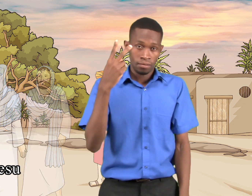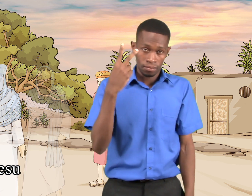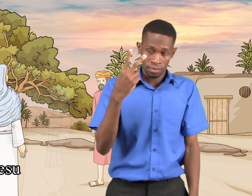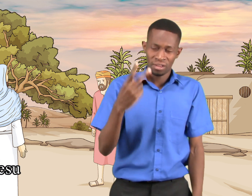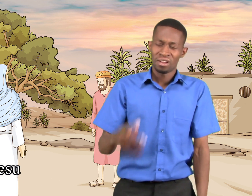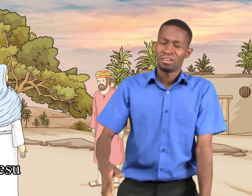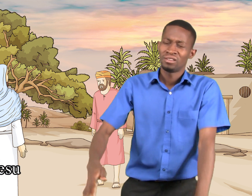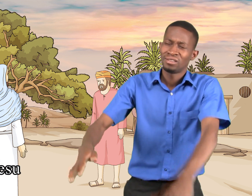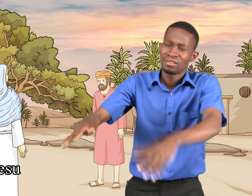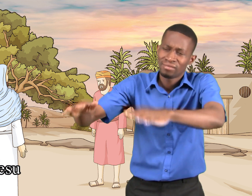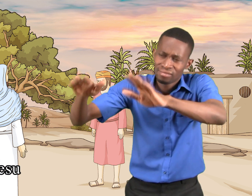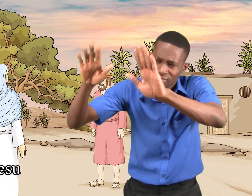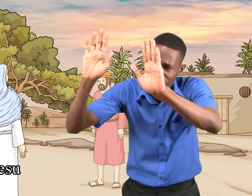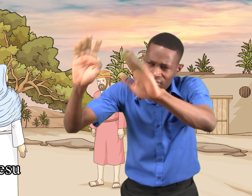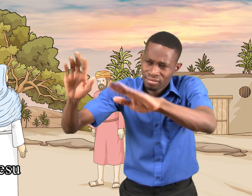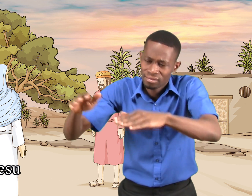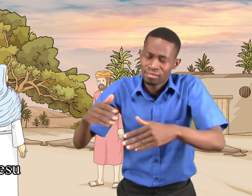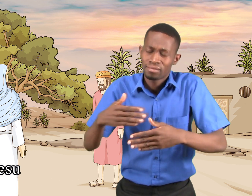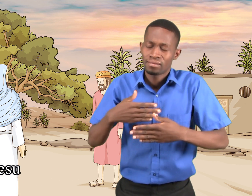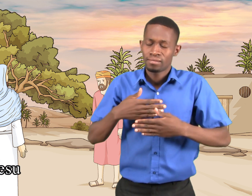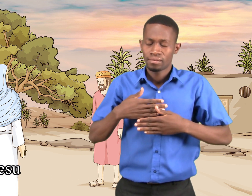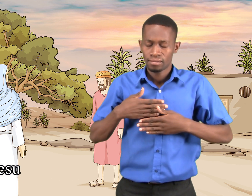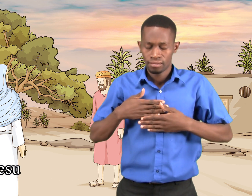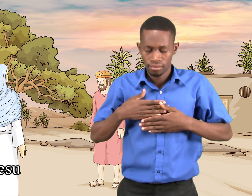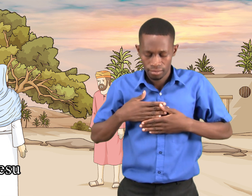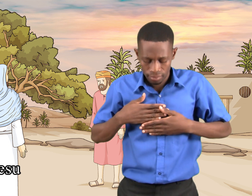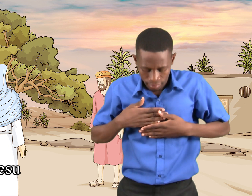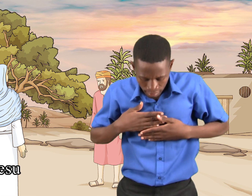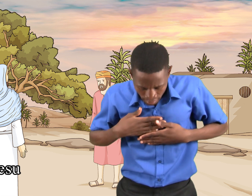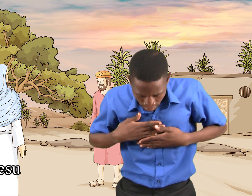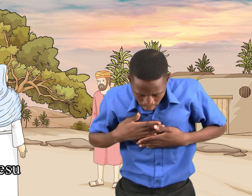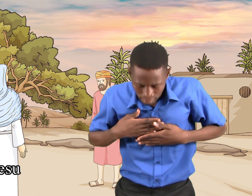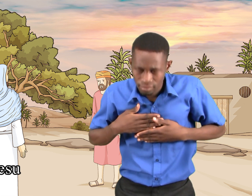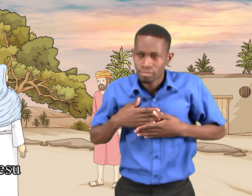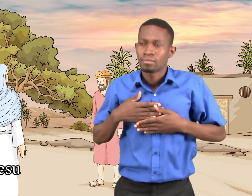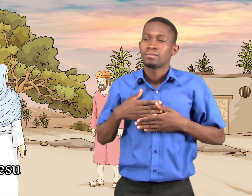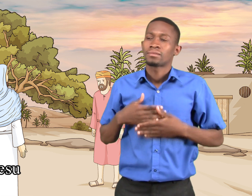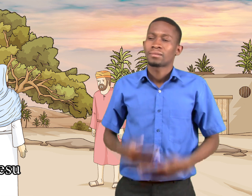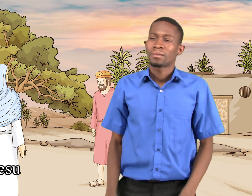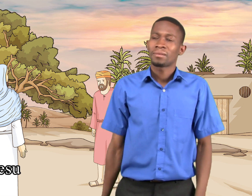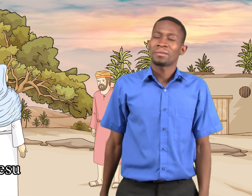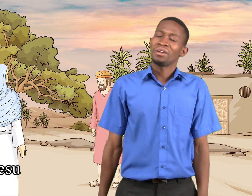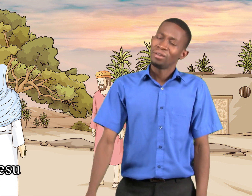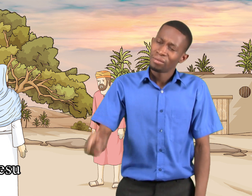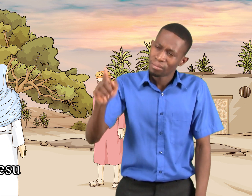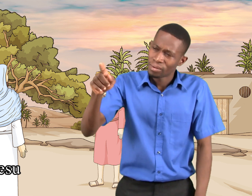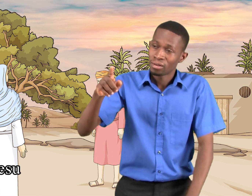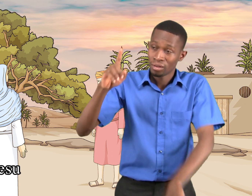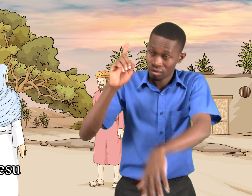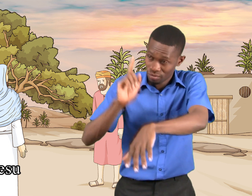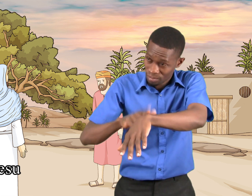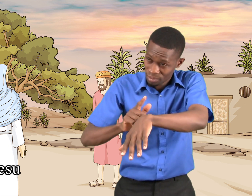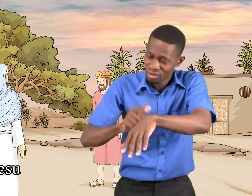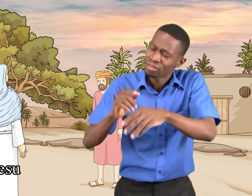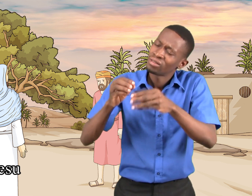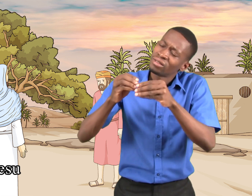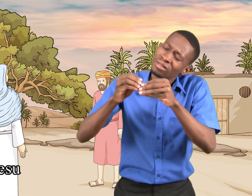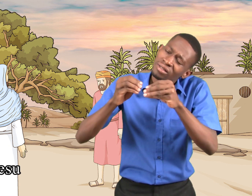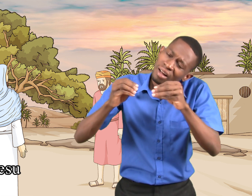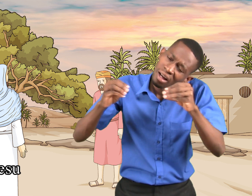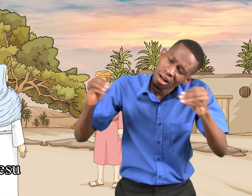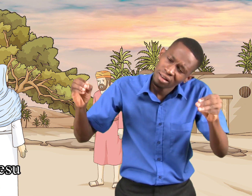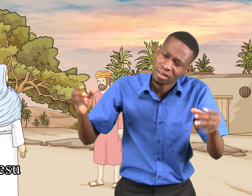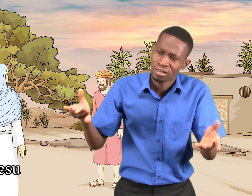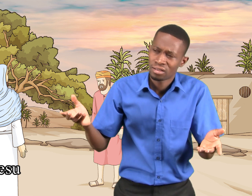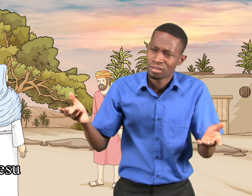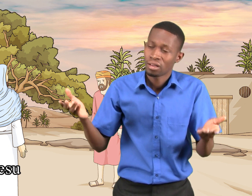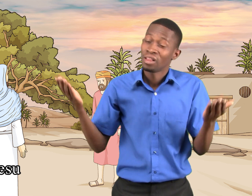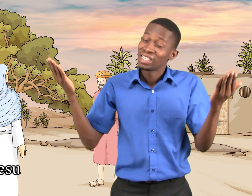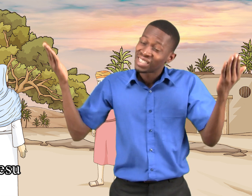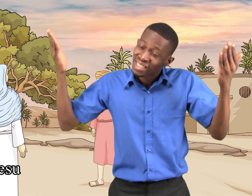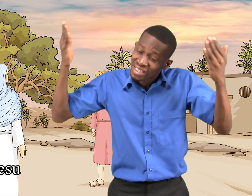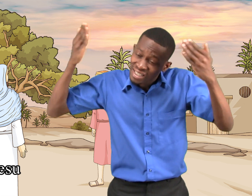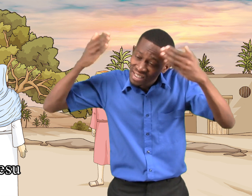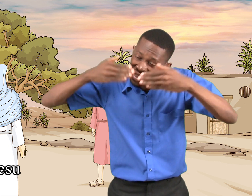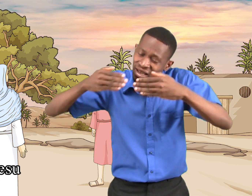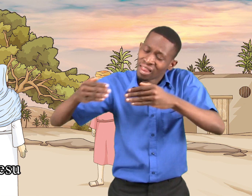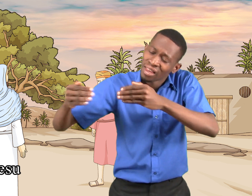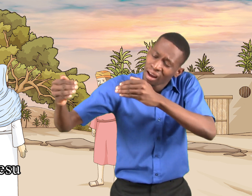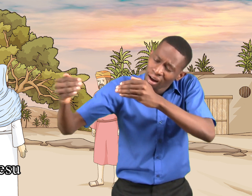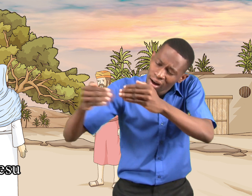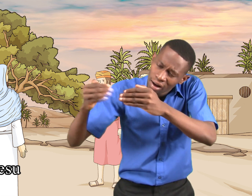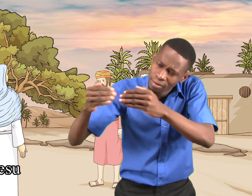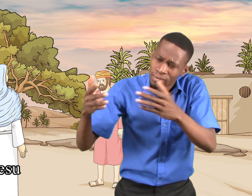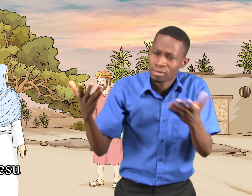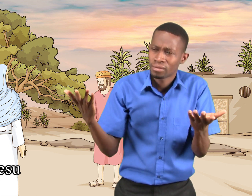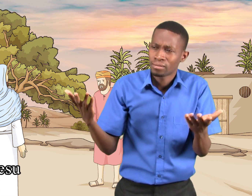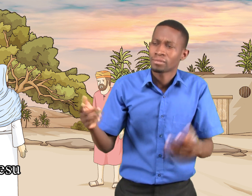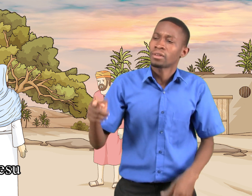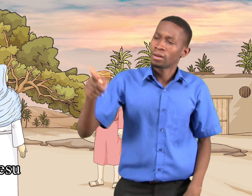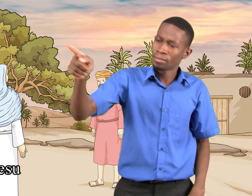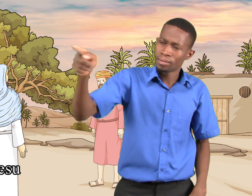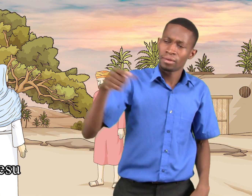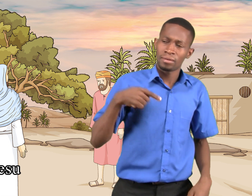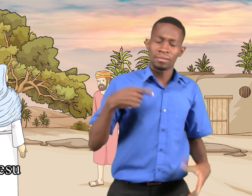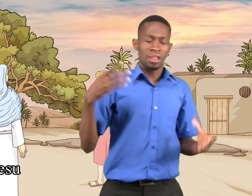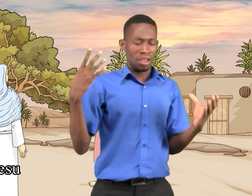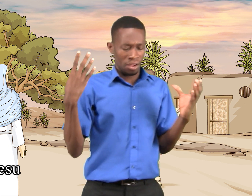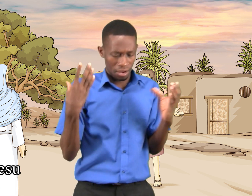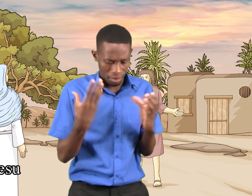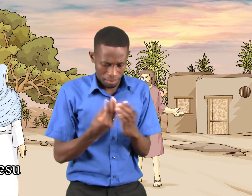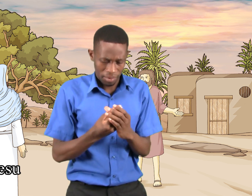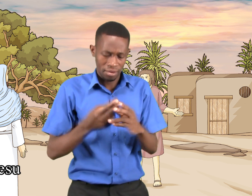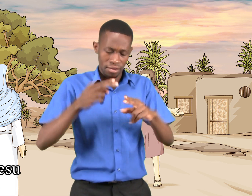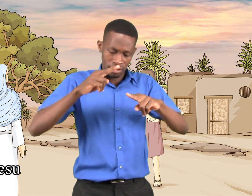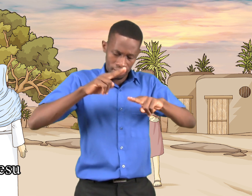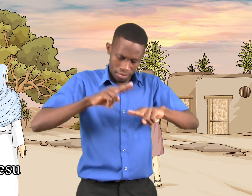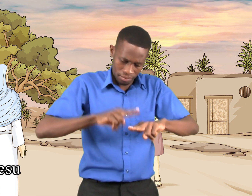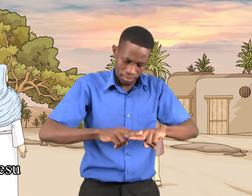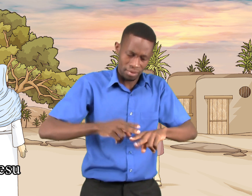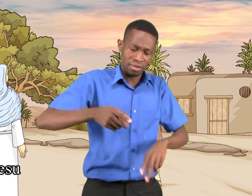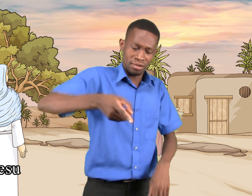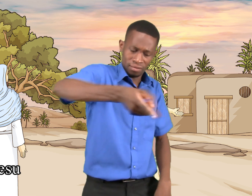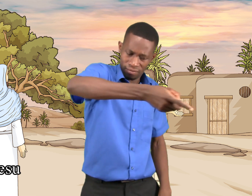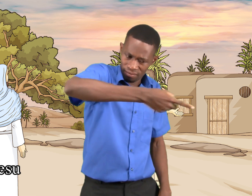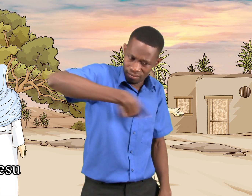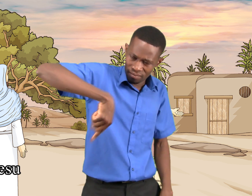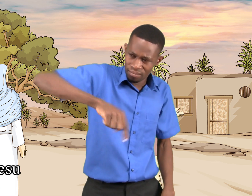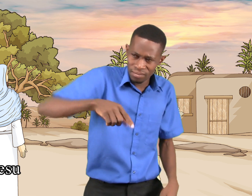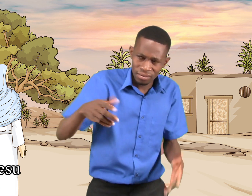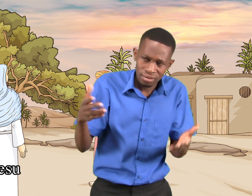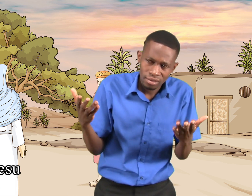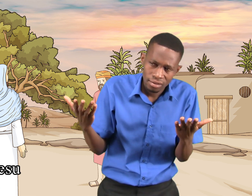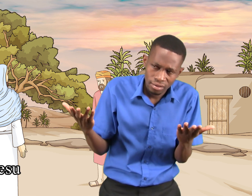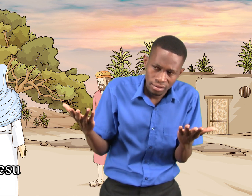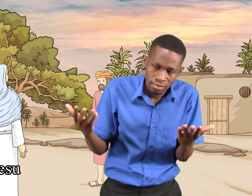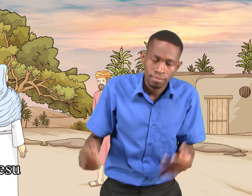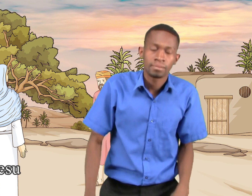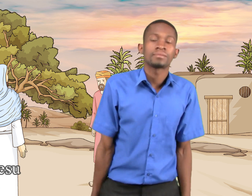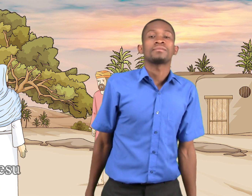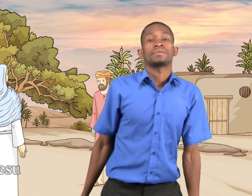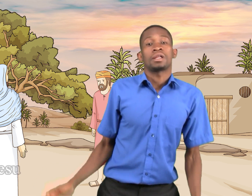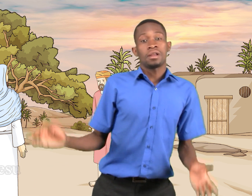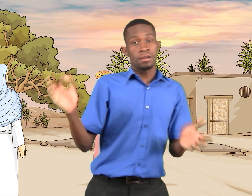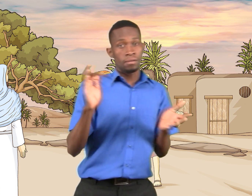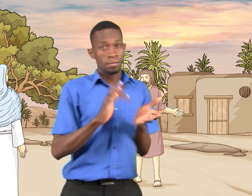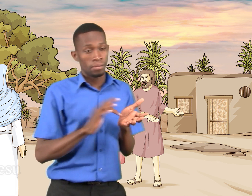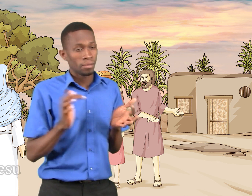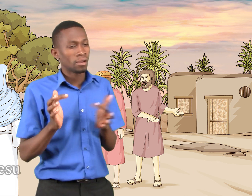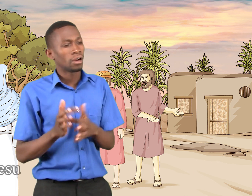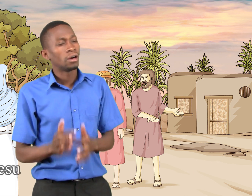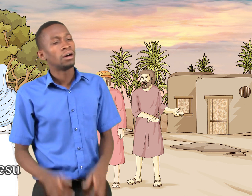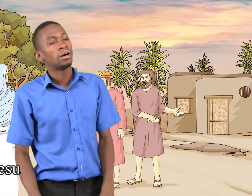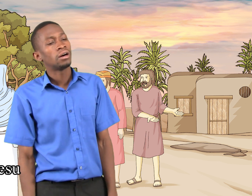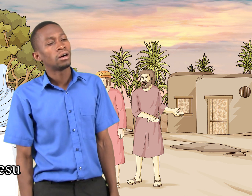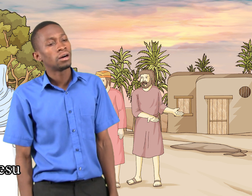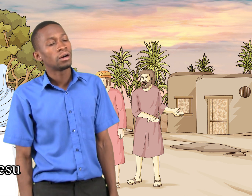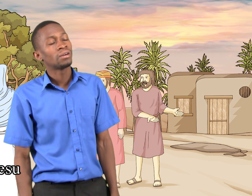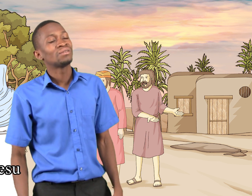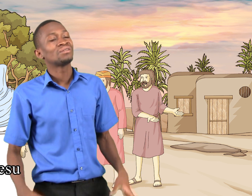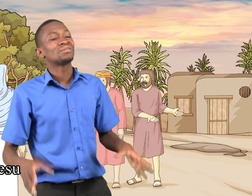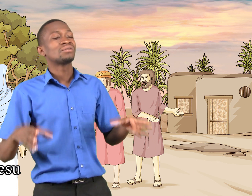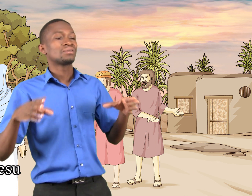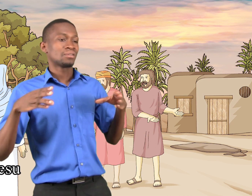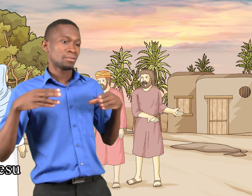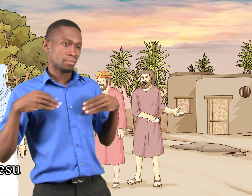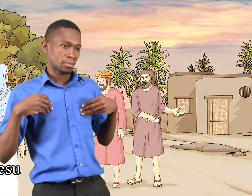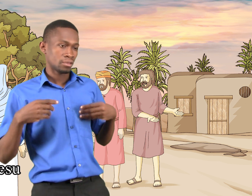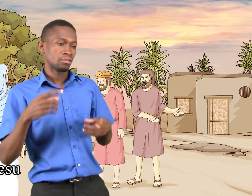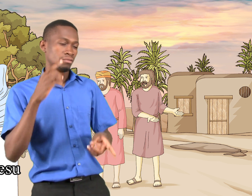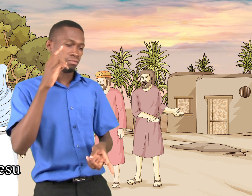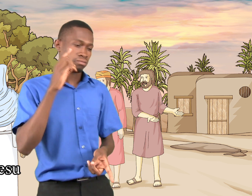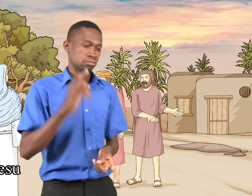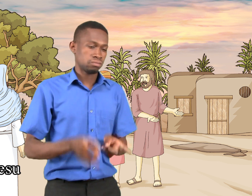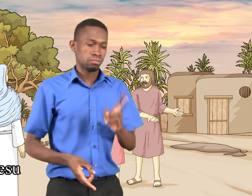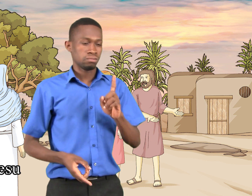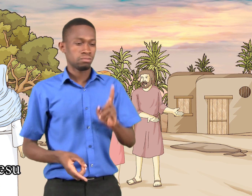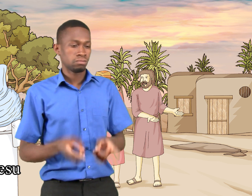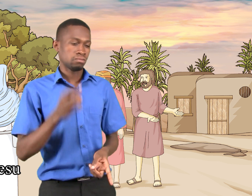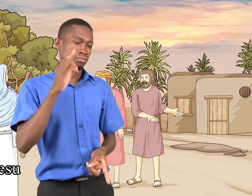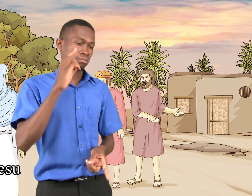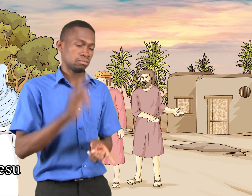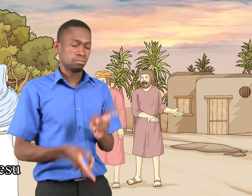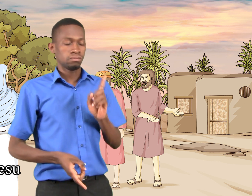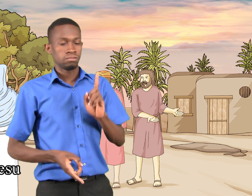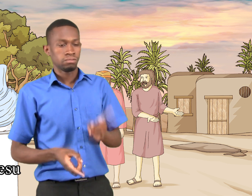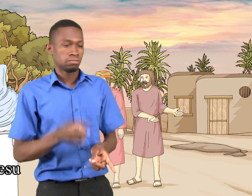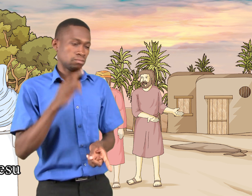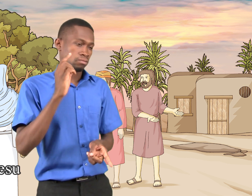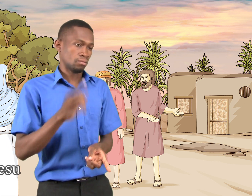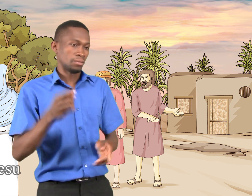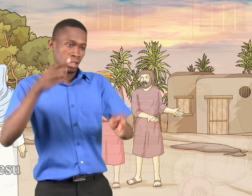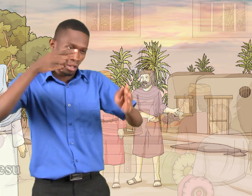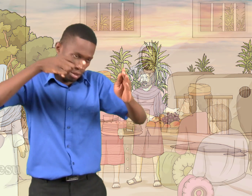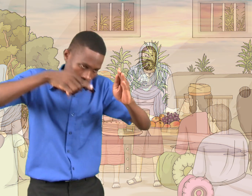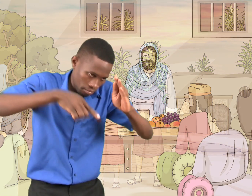But they pleaded with Him, “Stay with us, for it is nearly evening and the day is almost over.”